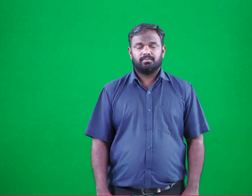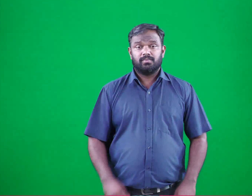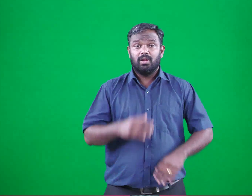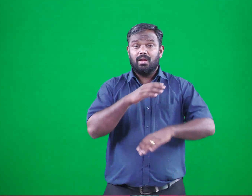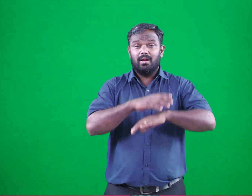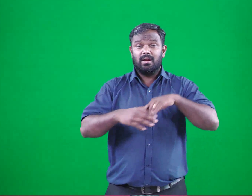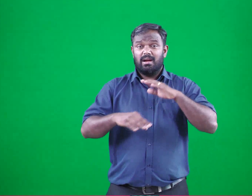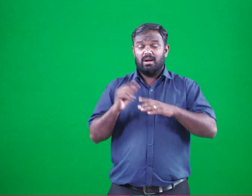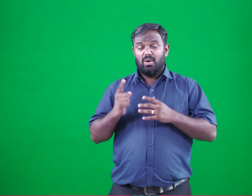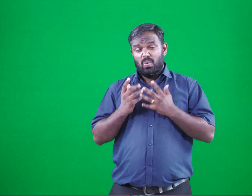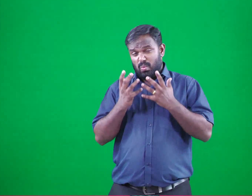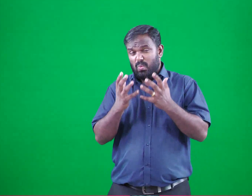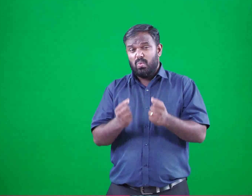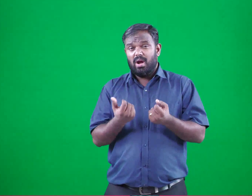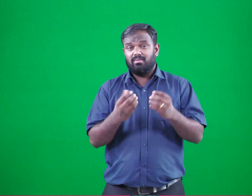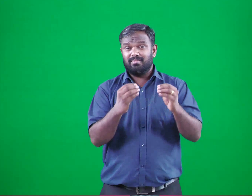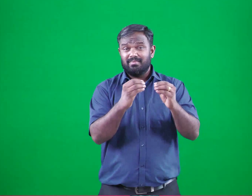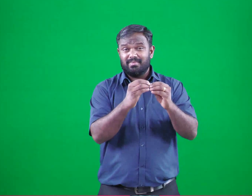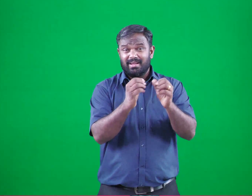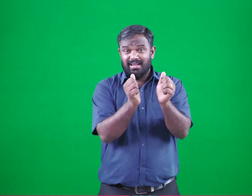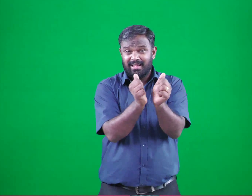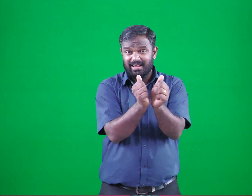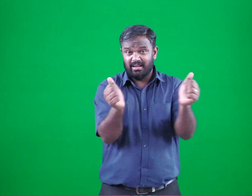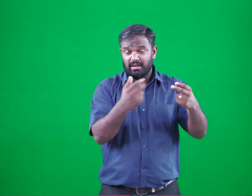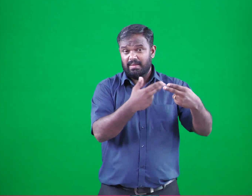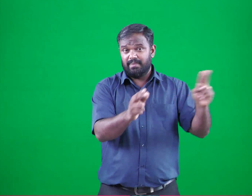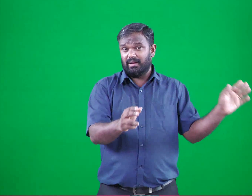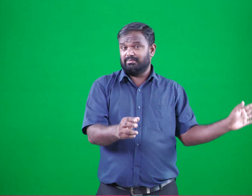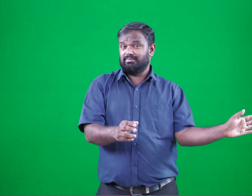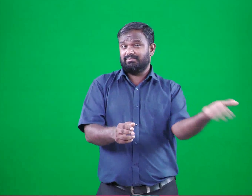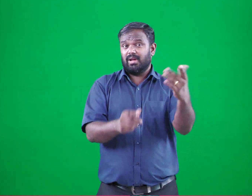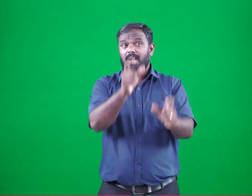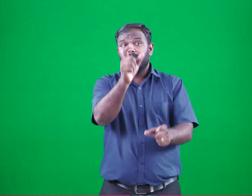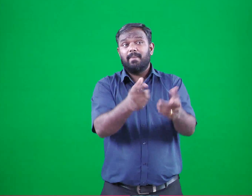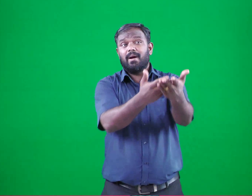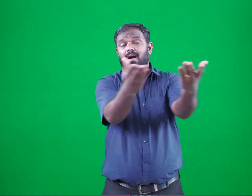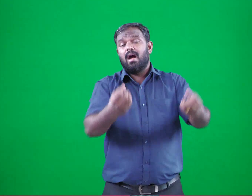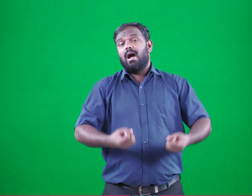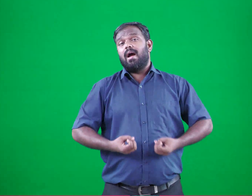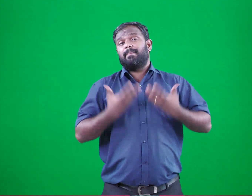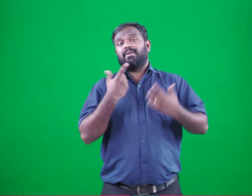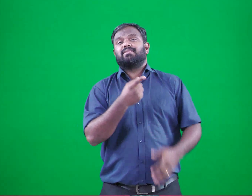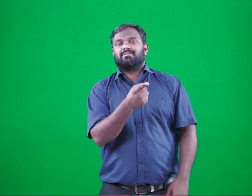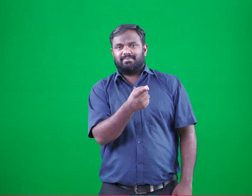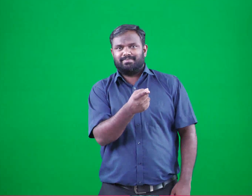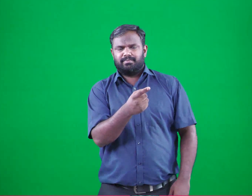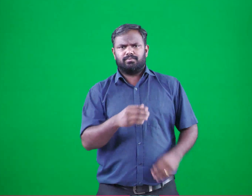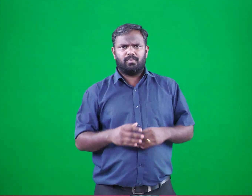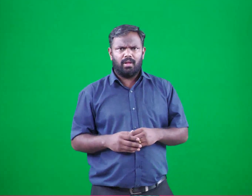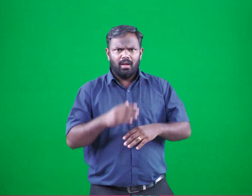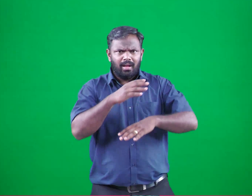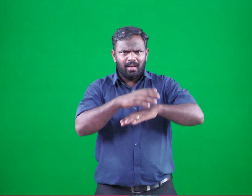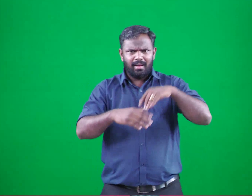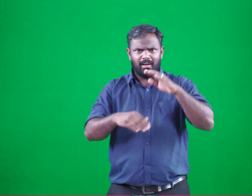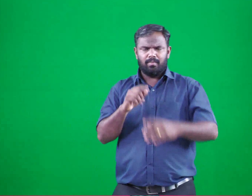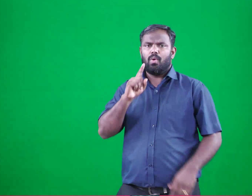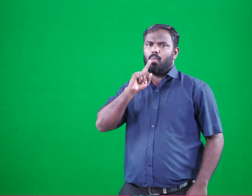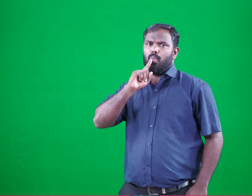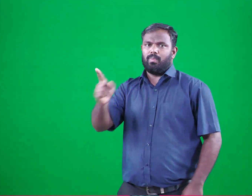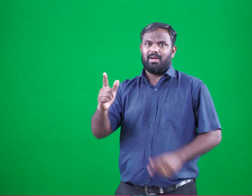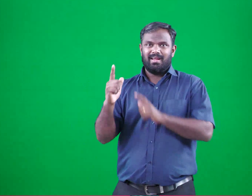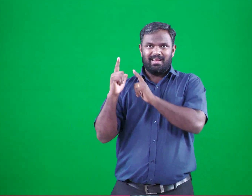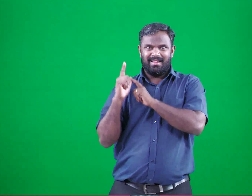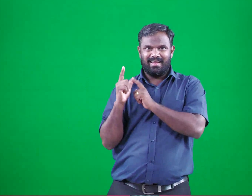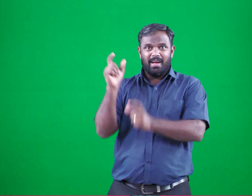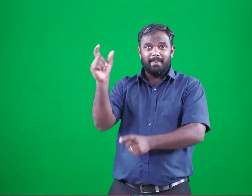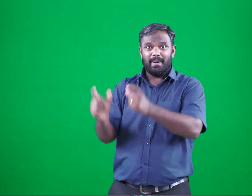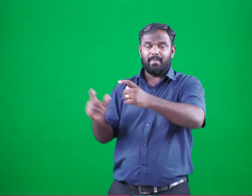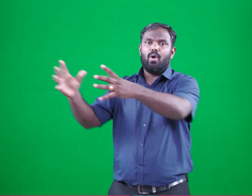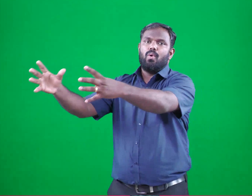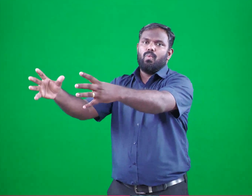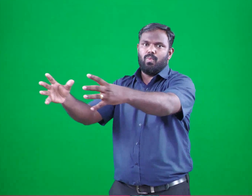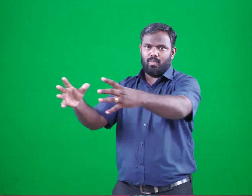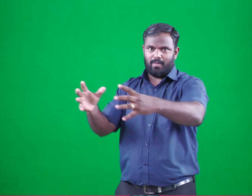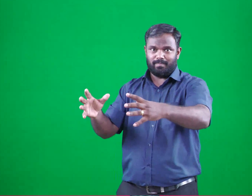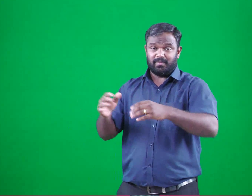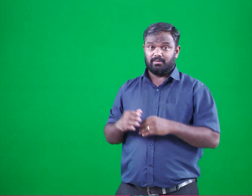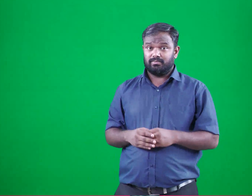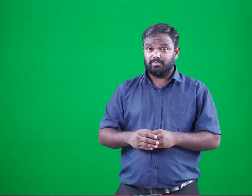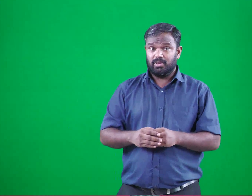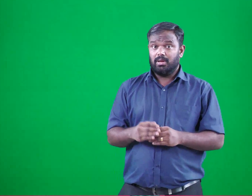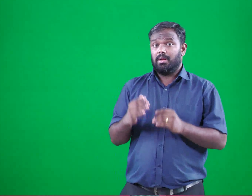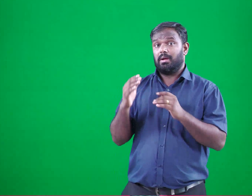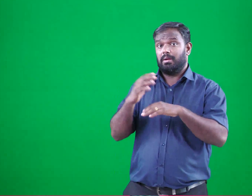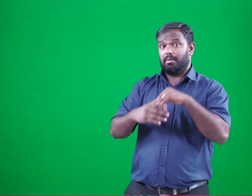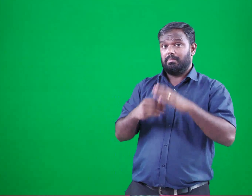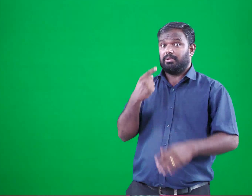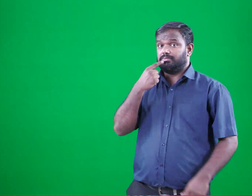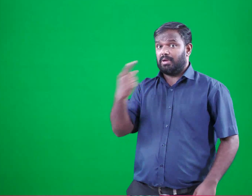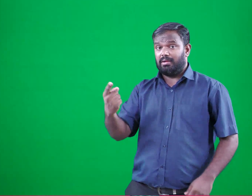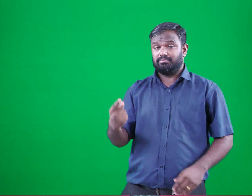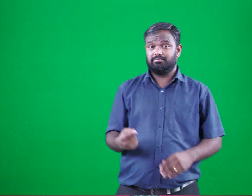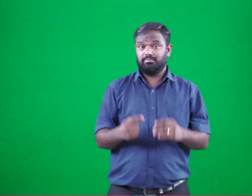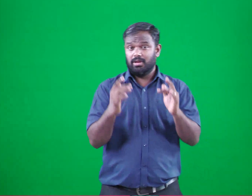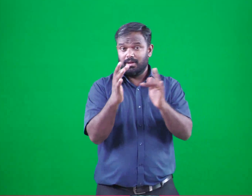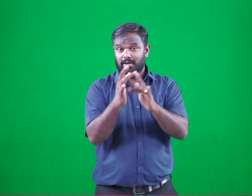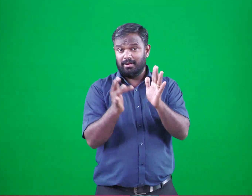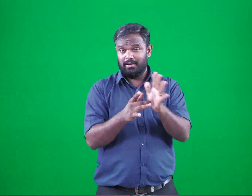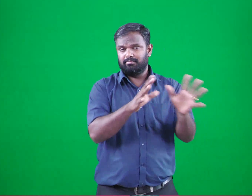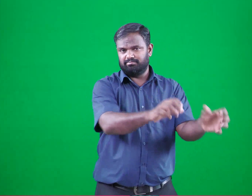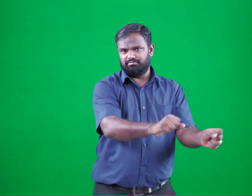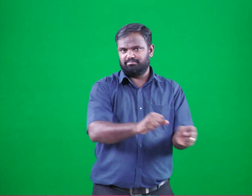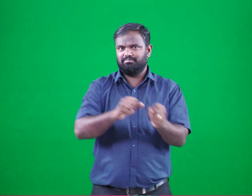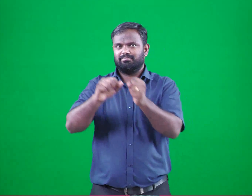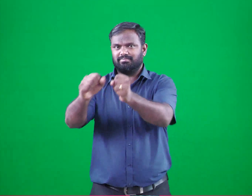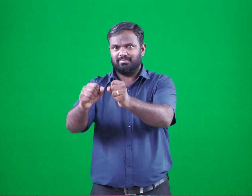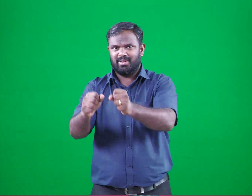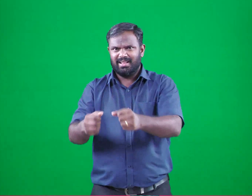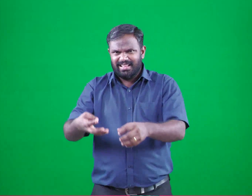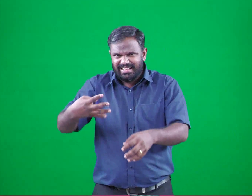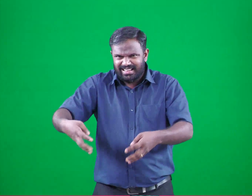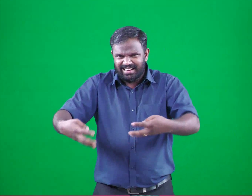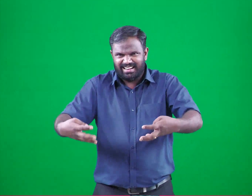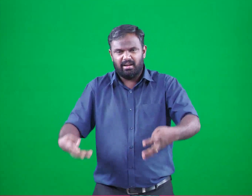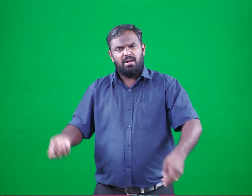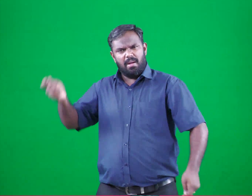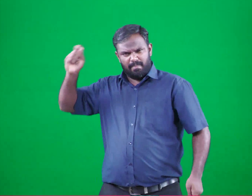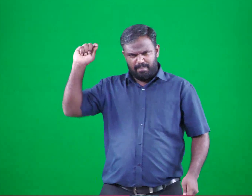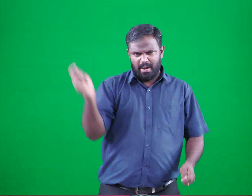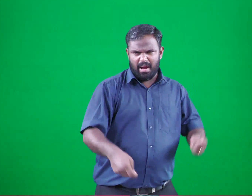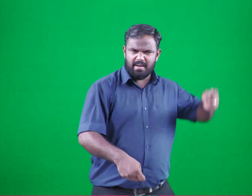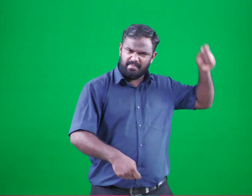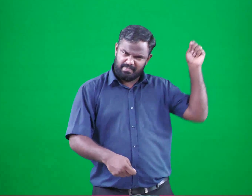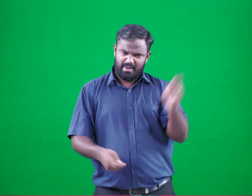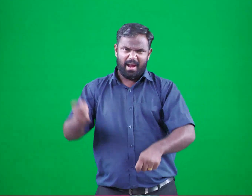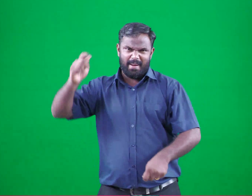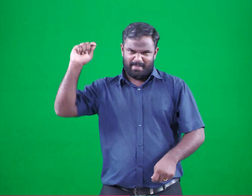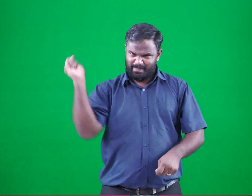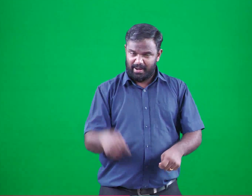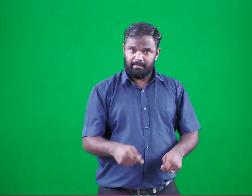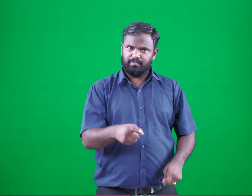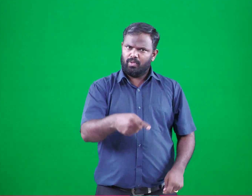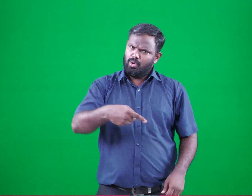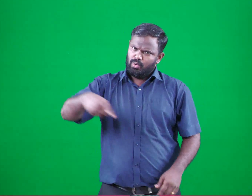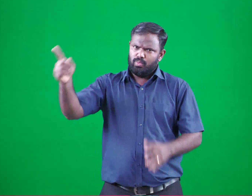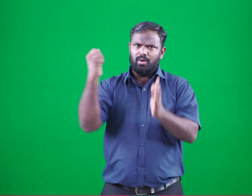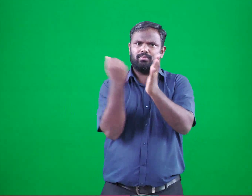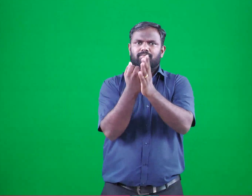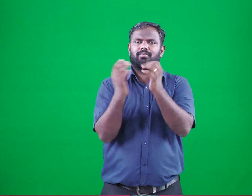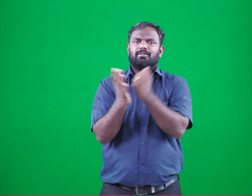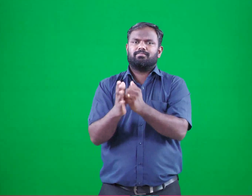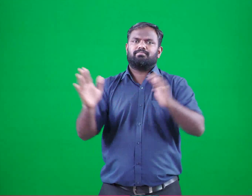And wishing to satisfy the crowd, Pilate released Barabbas to them.